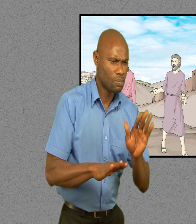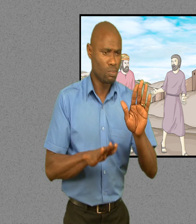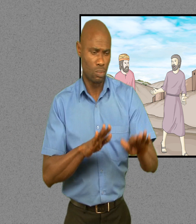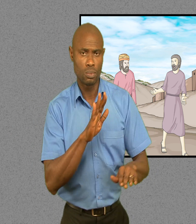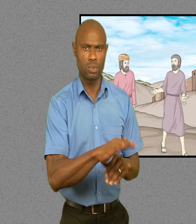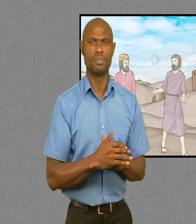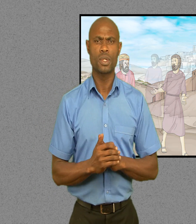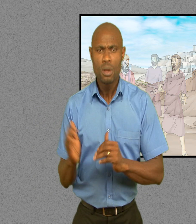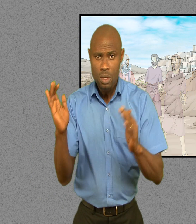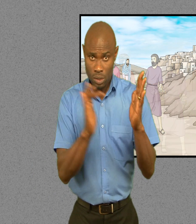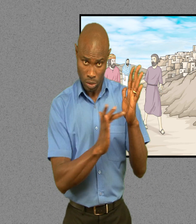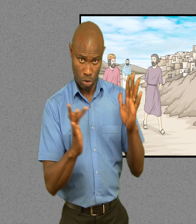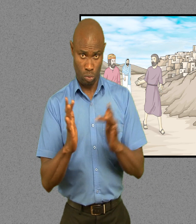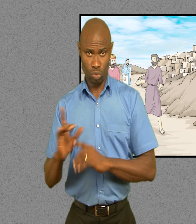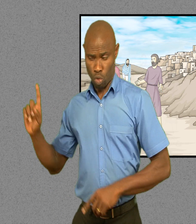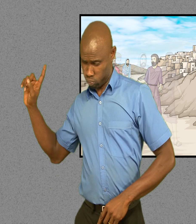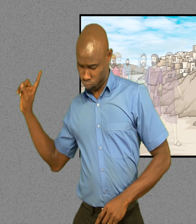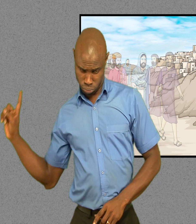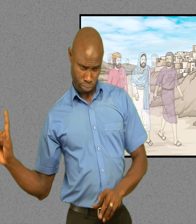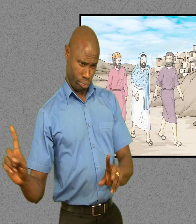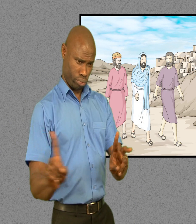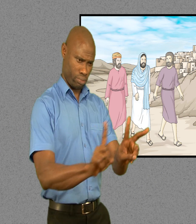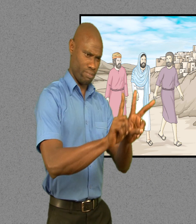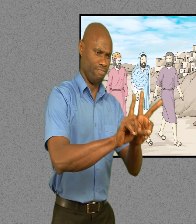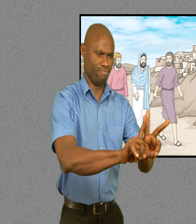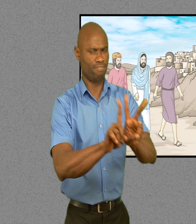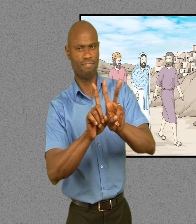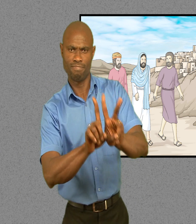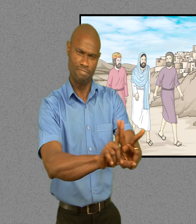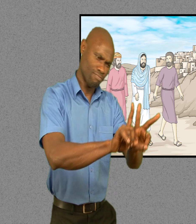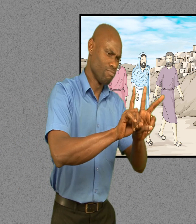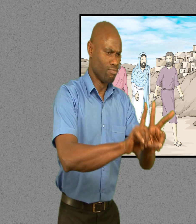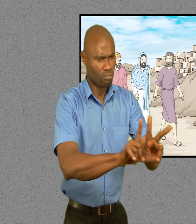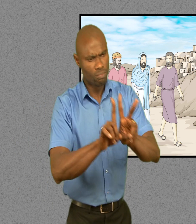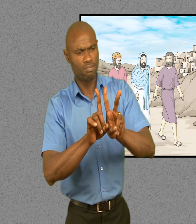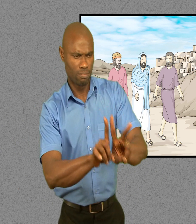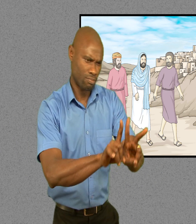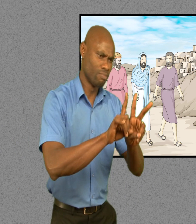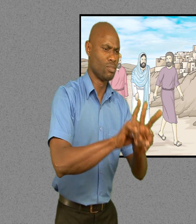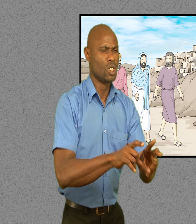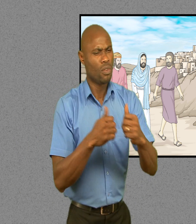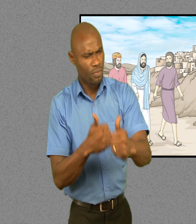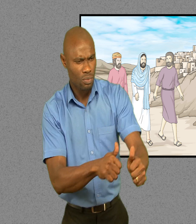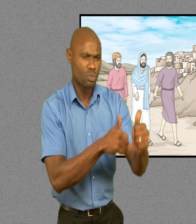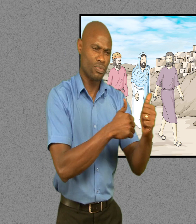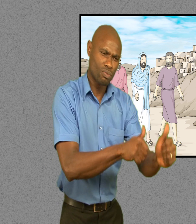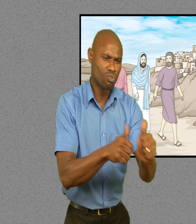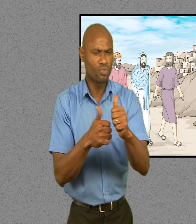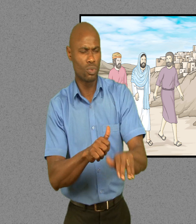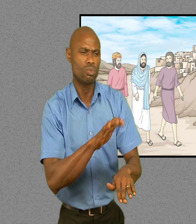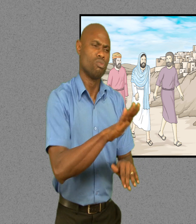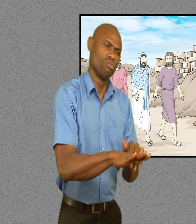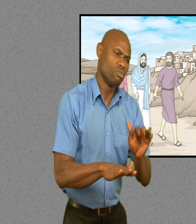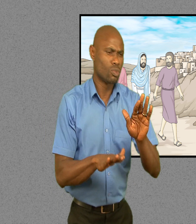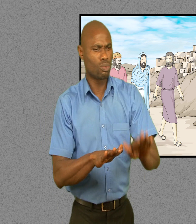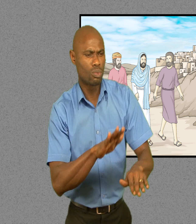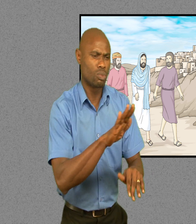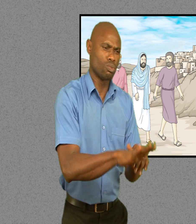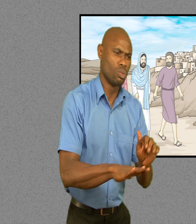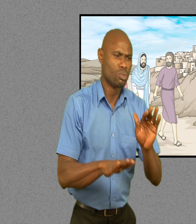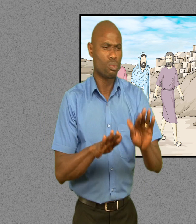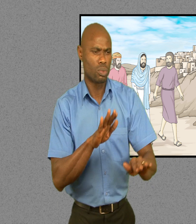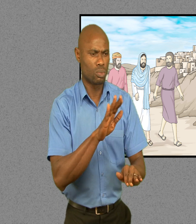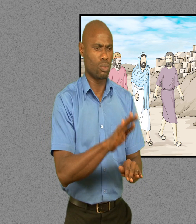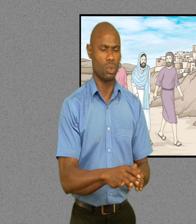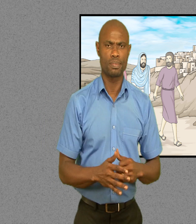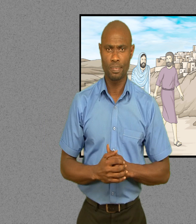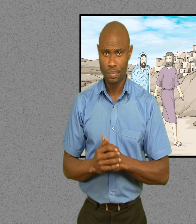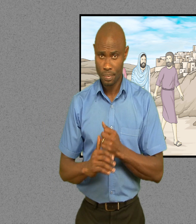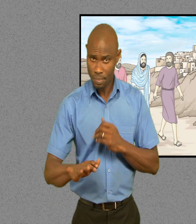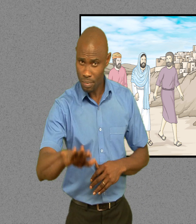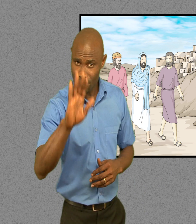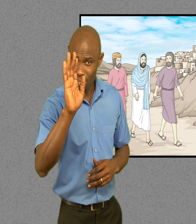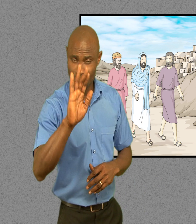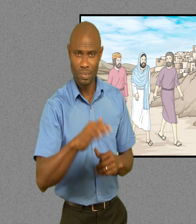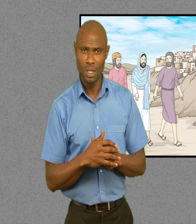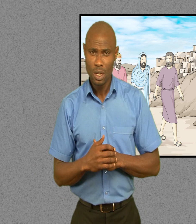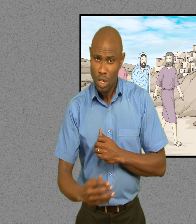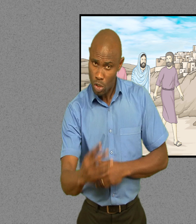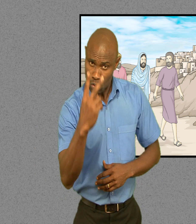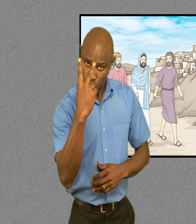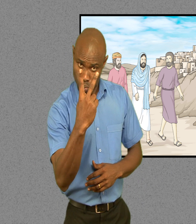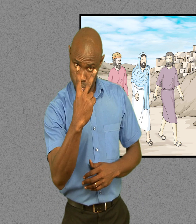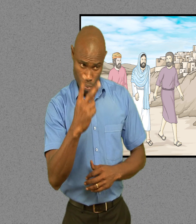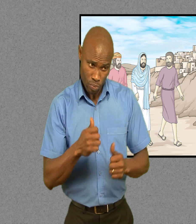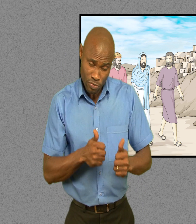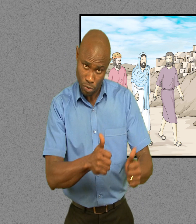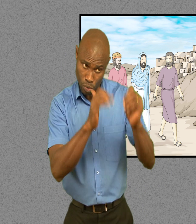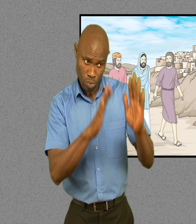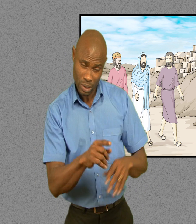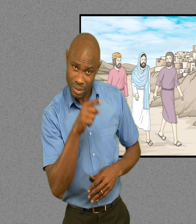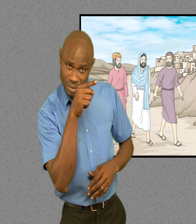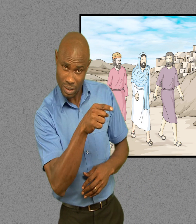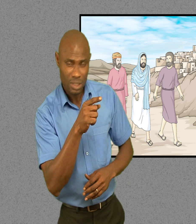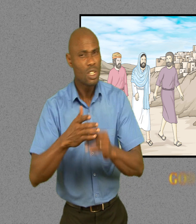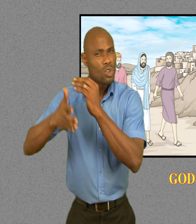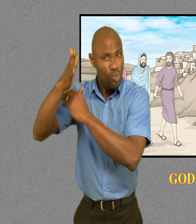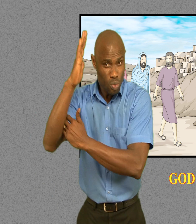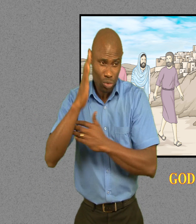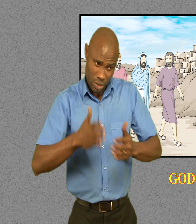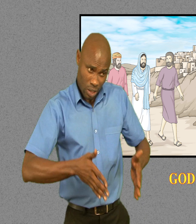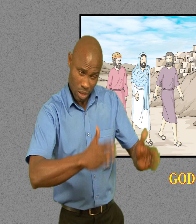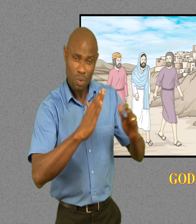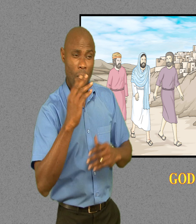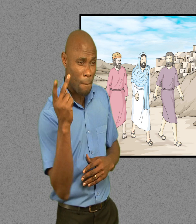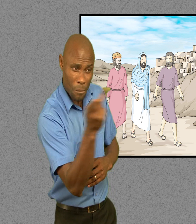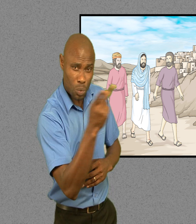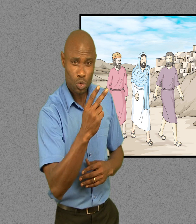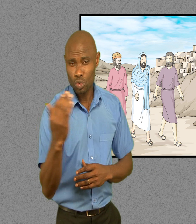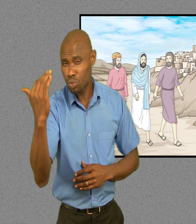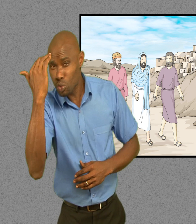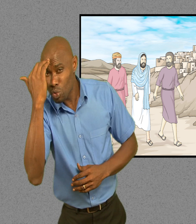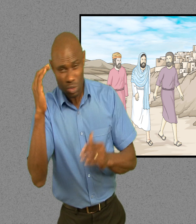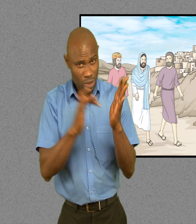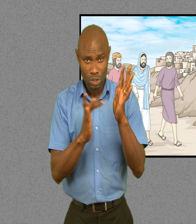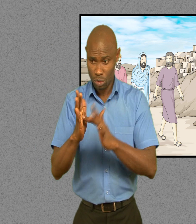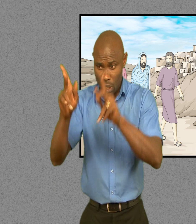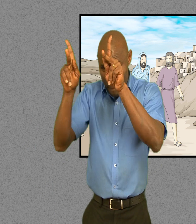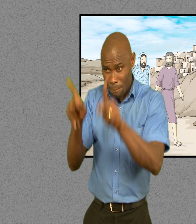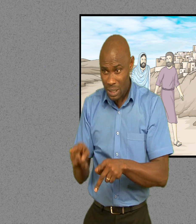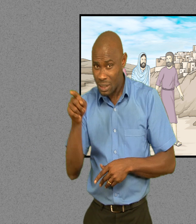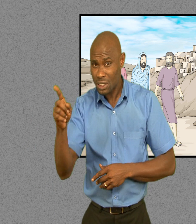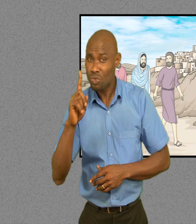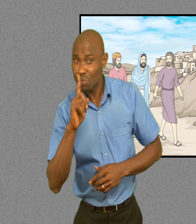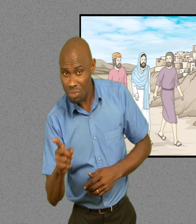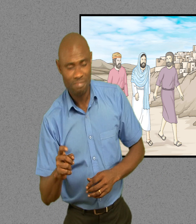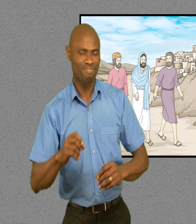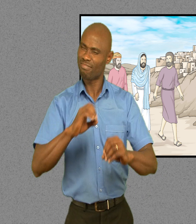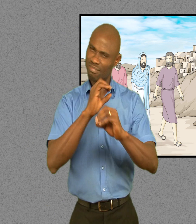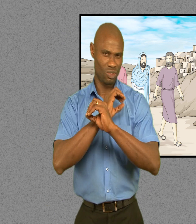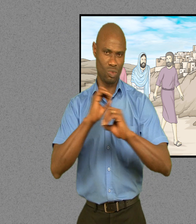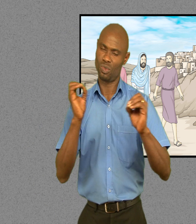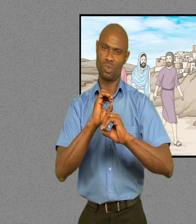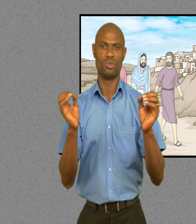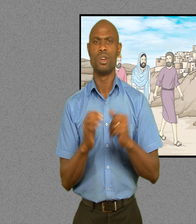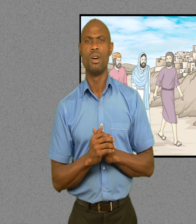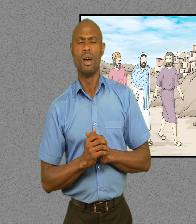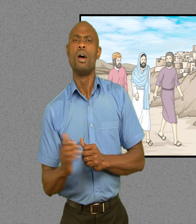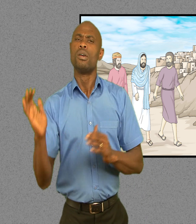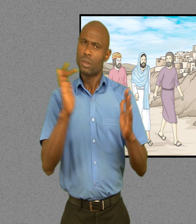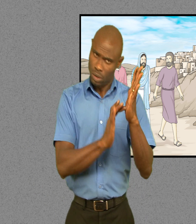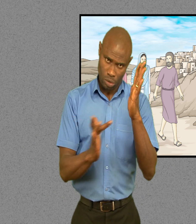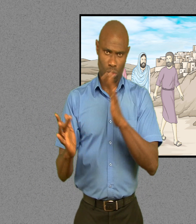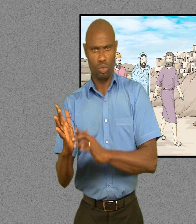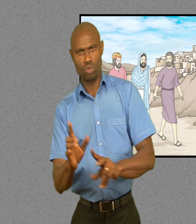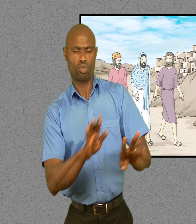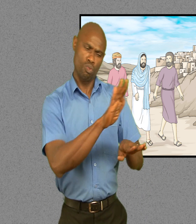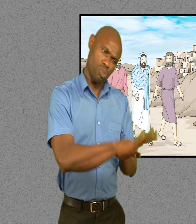And as they talked and deliberated, Jesus Himself came up and walked along with them.